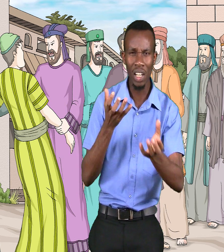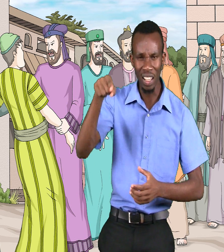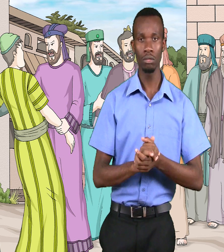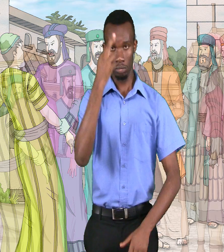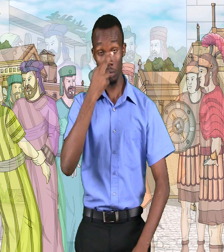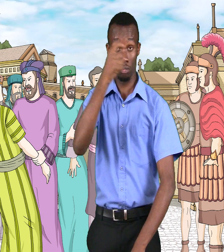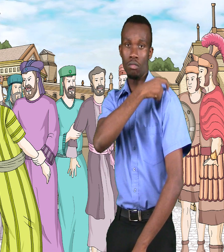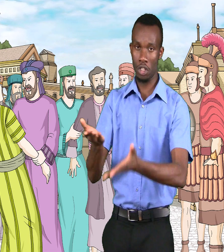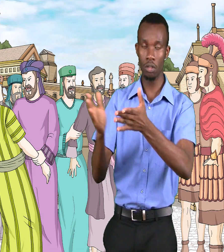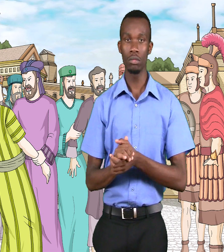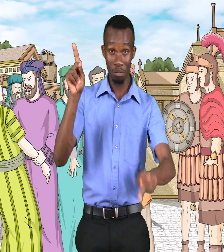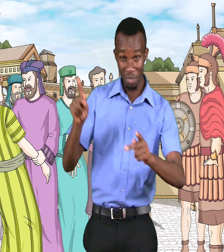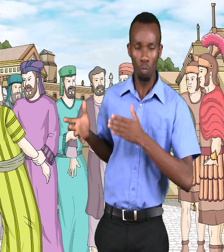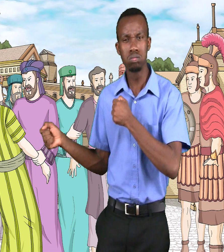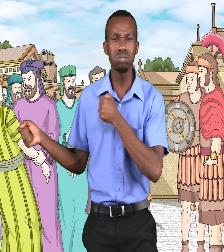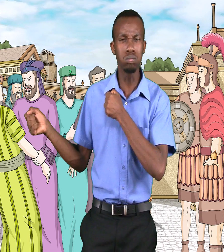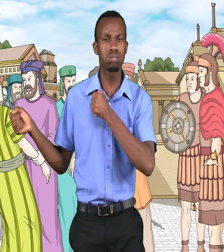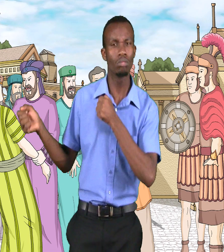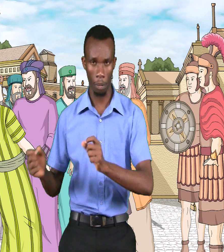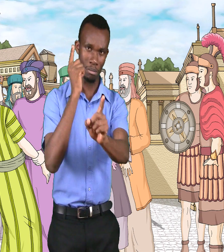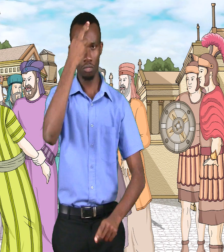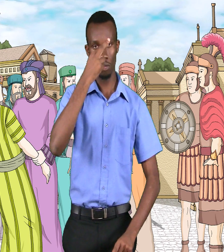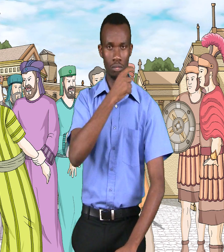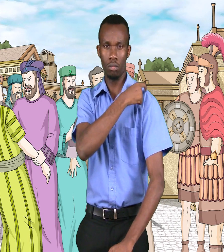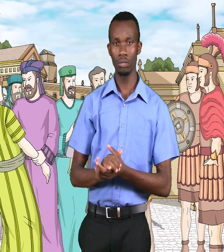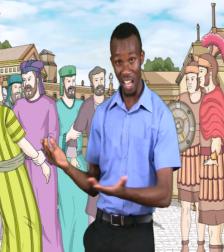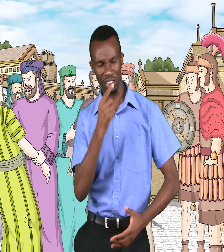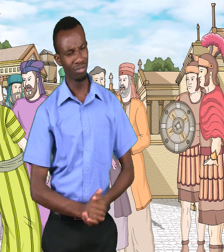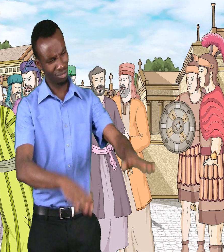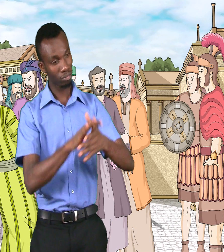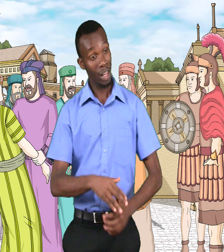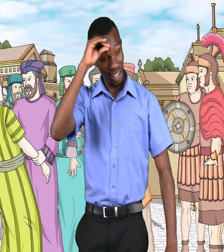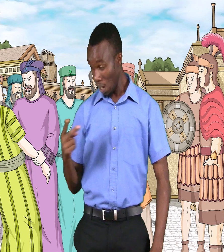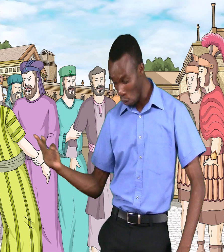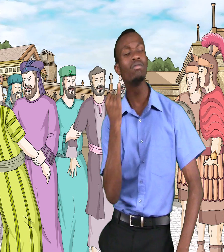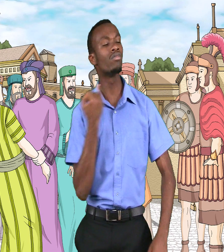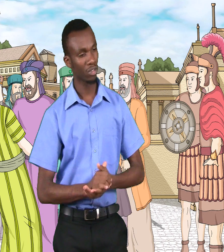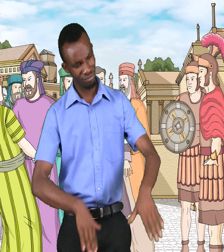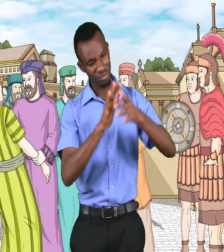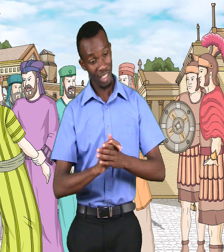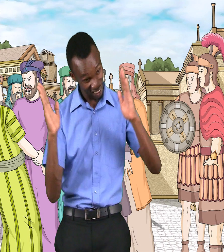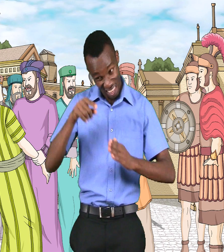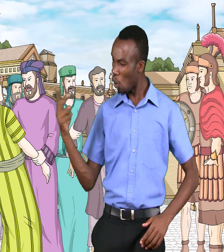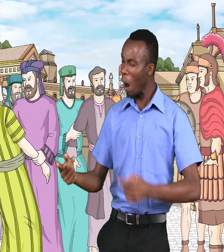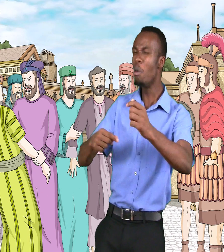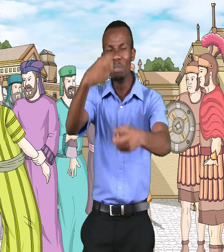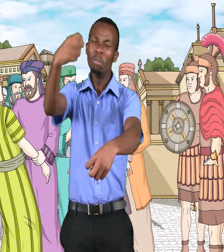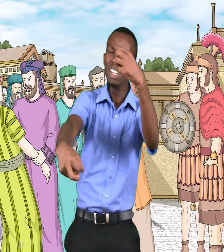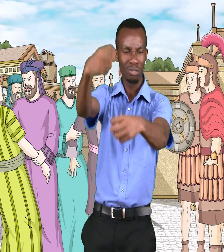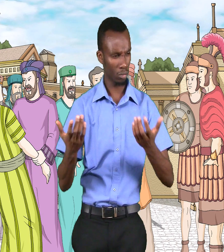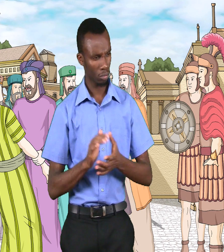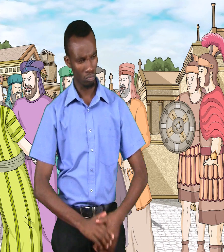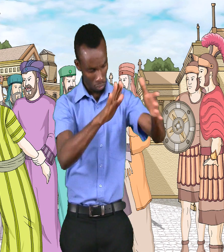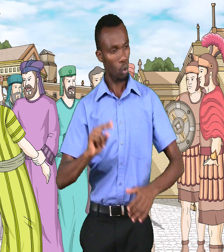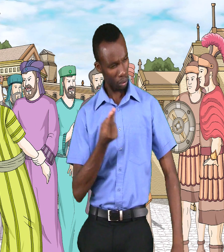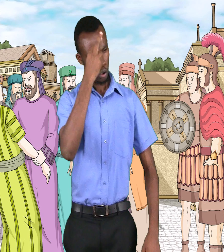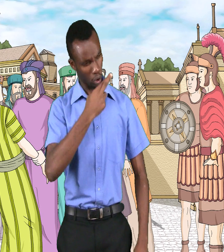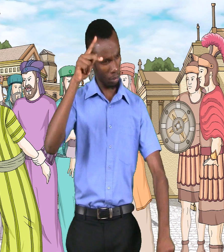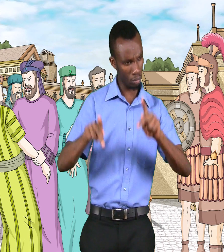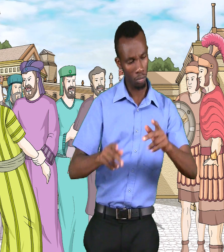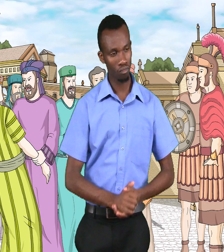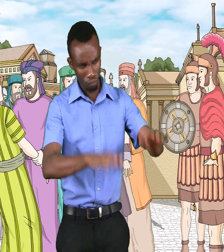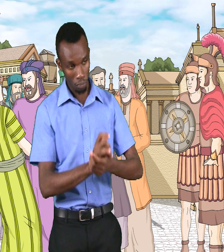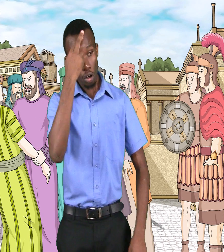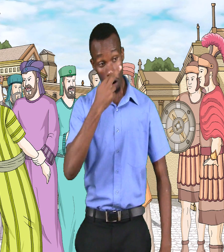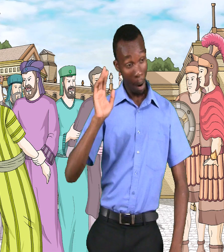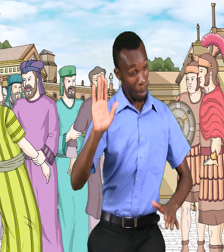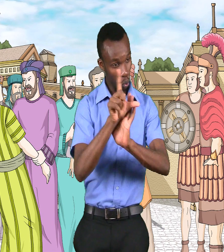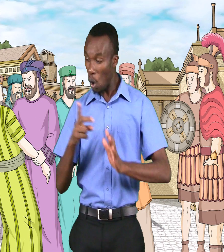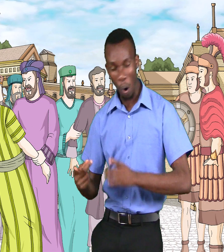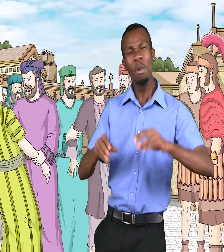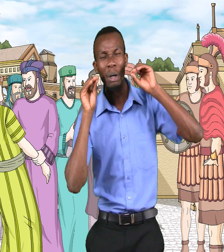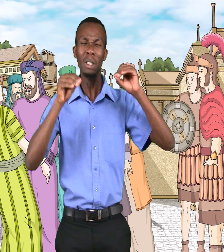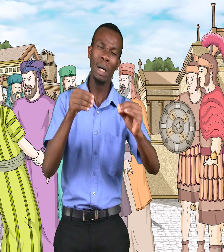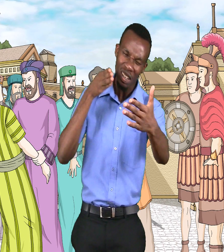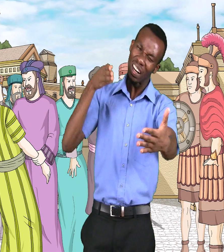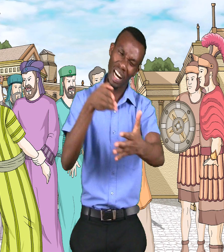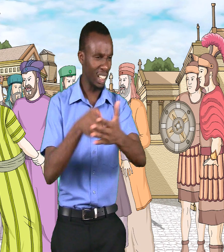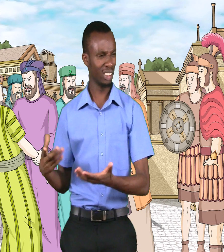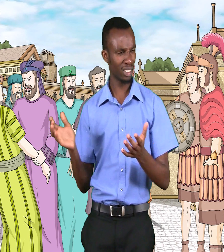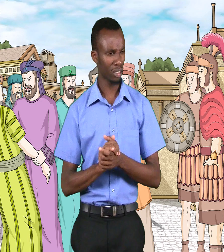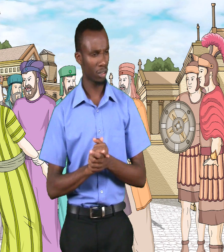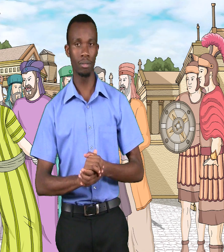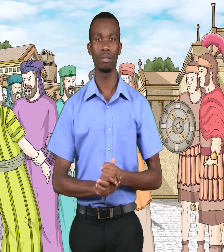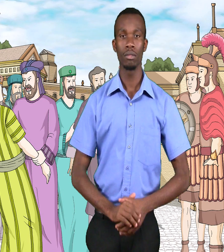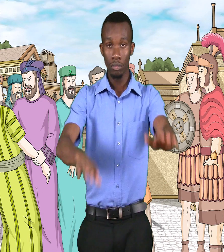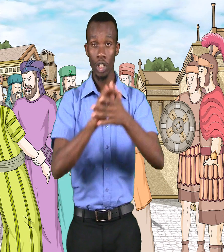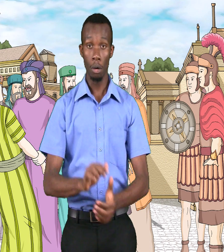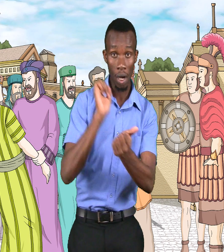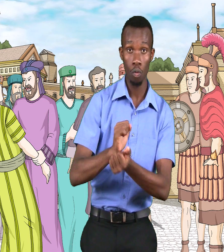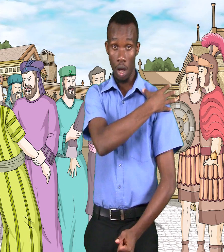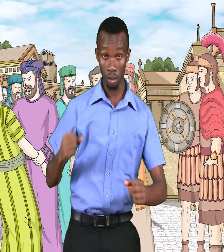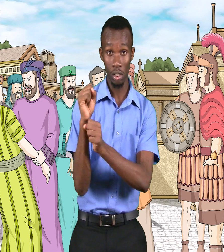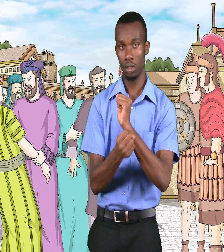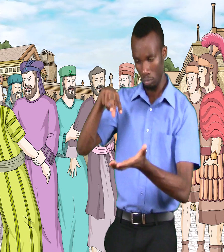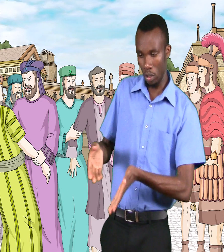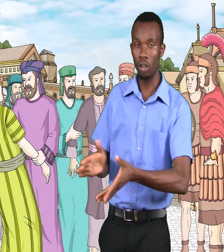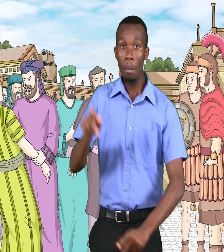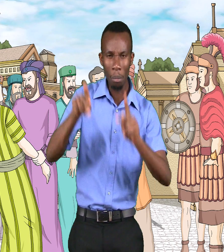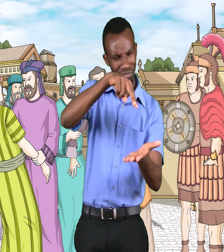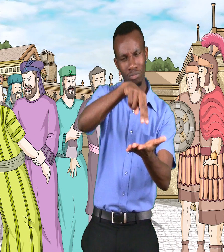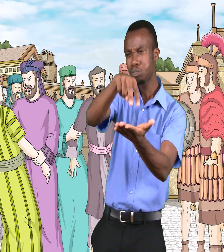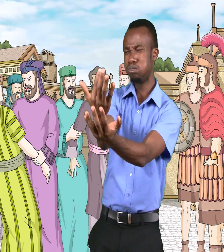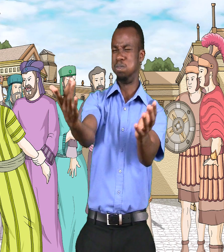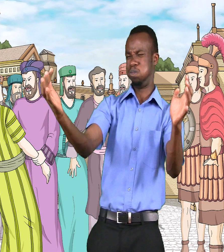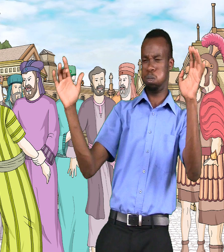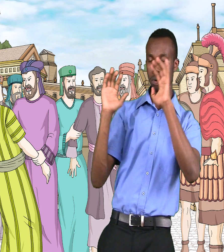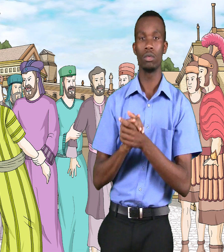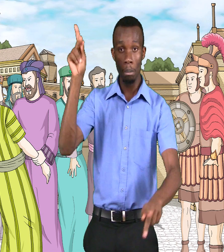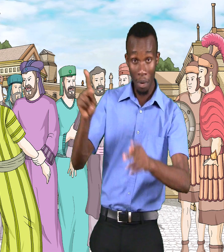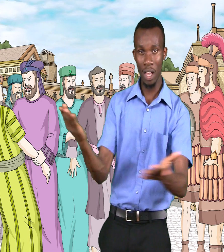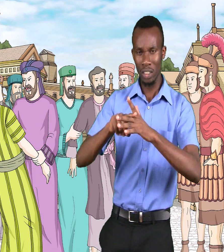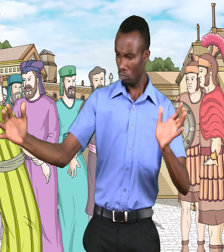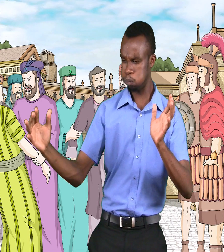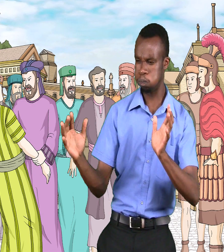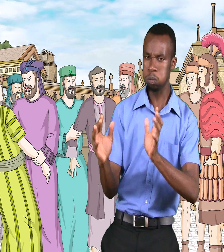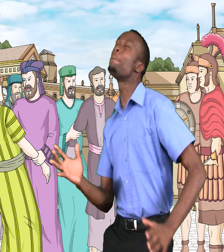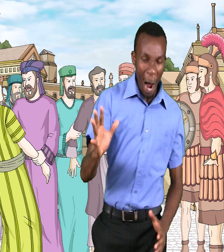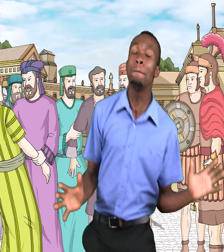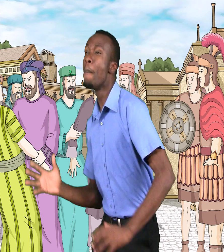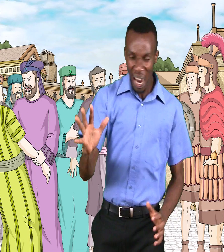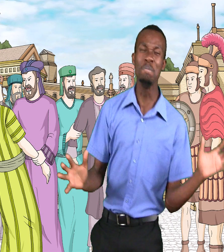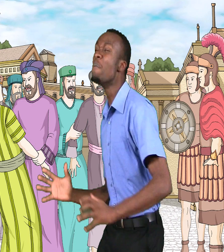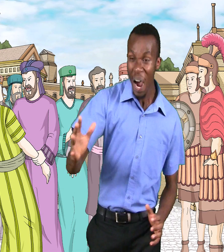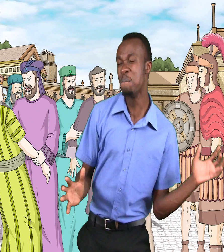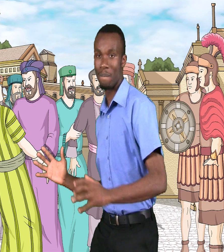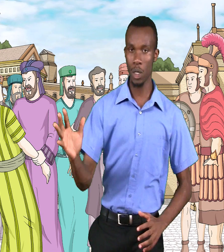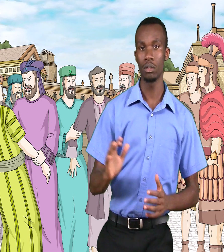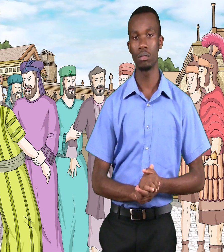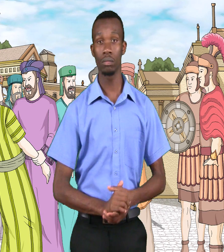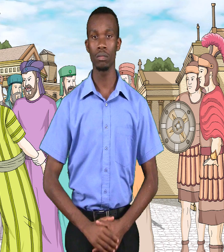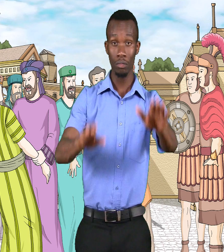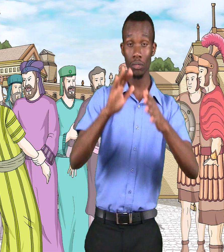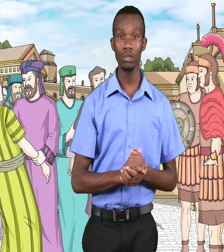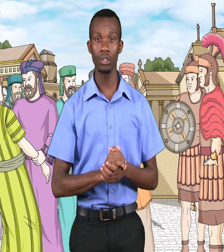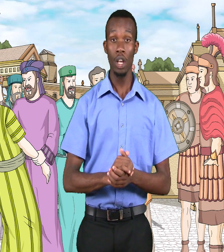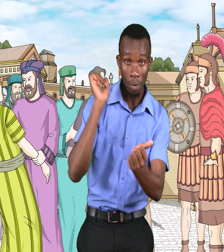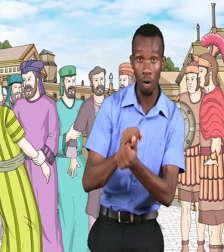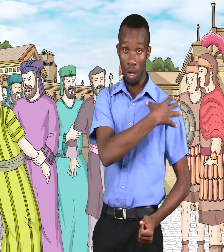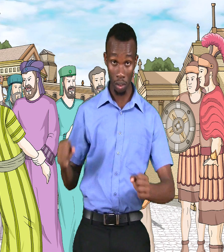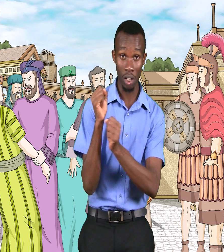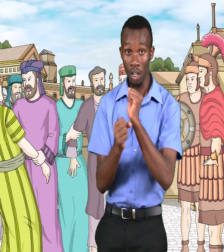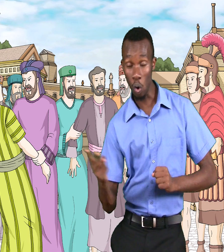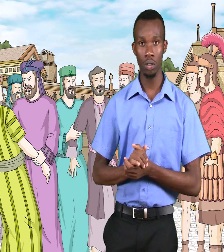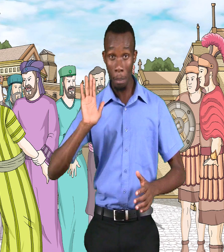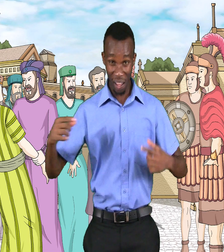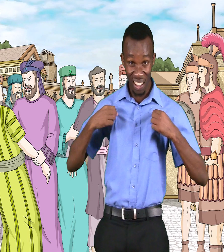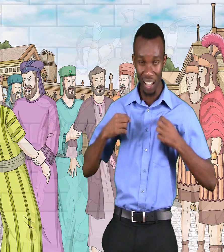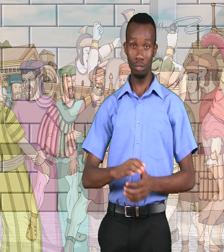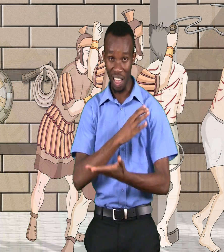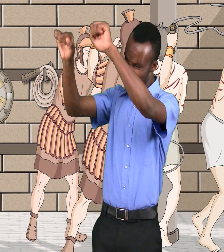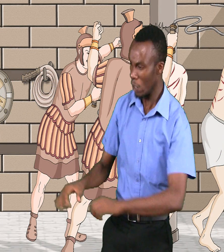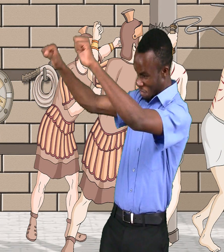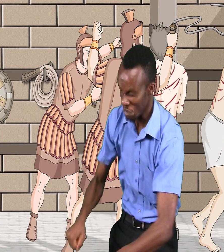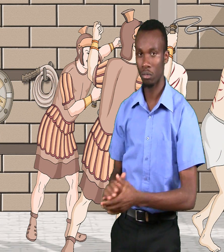They brought them to the magistrates and said, “These men are Jews and are throwing our city into turmoil by promoting customs that are unlawful for us Romans to adopt or practice.”